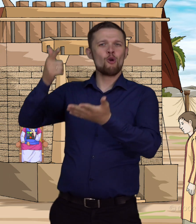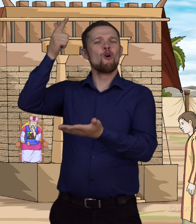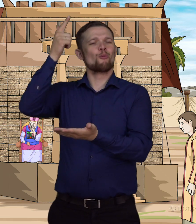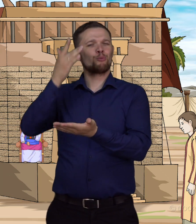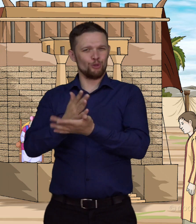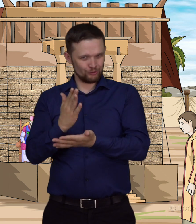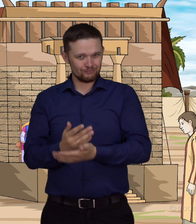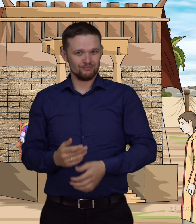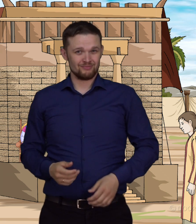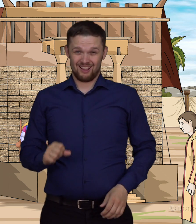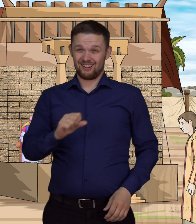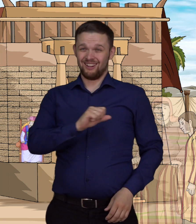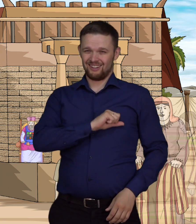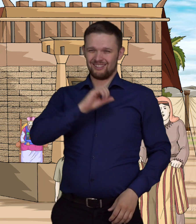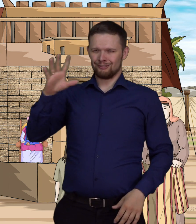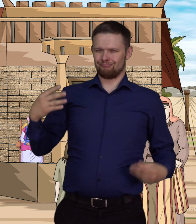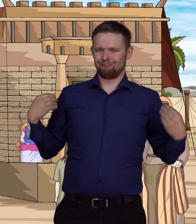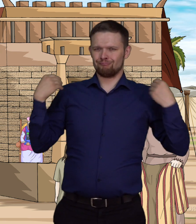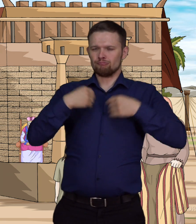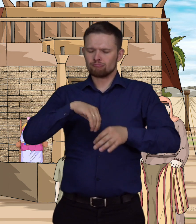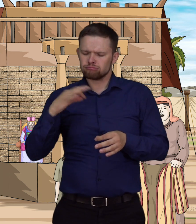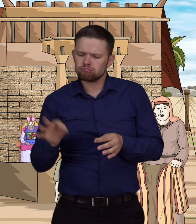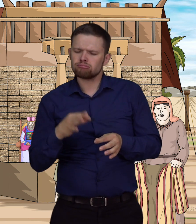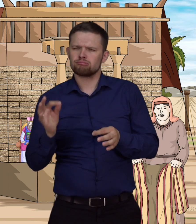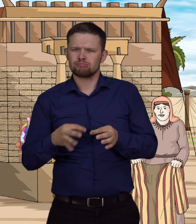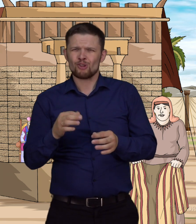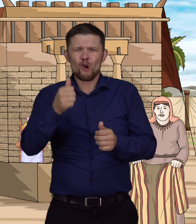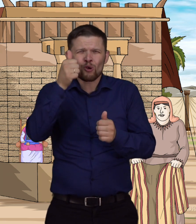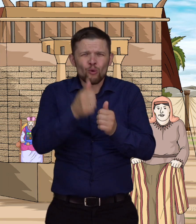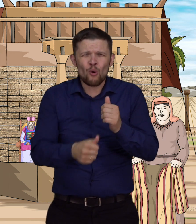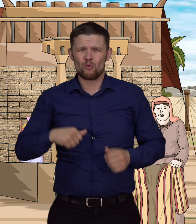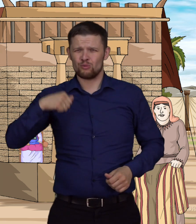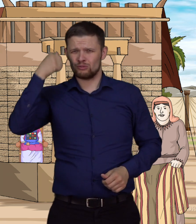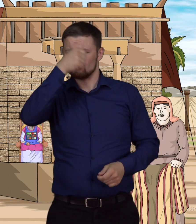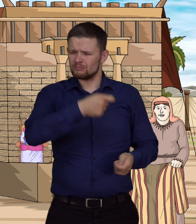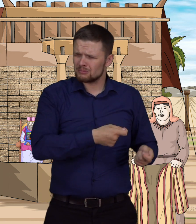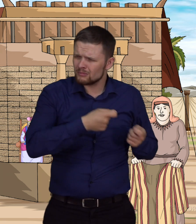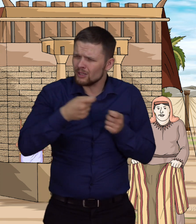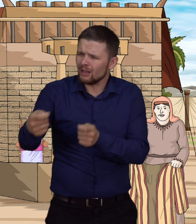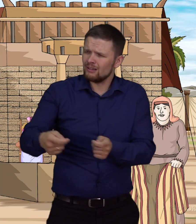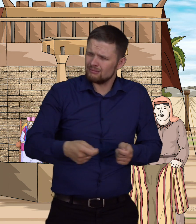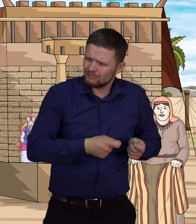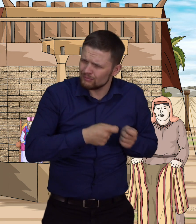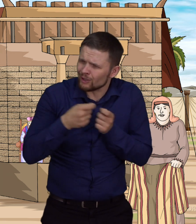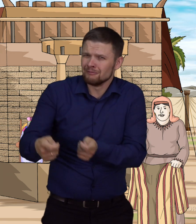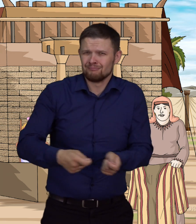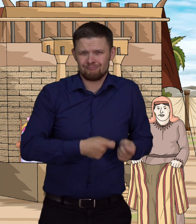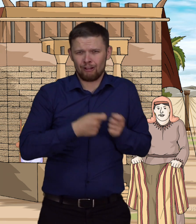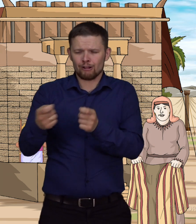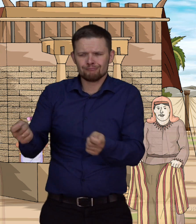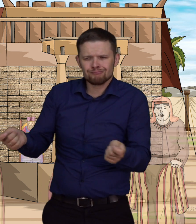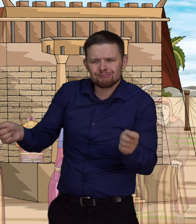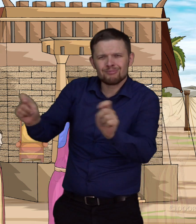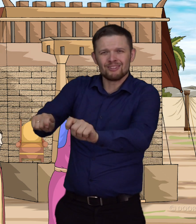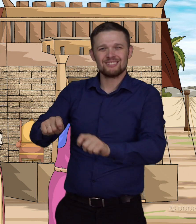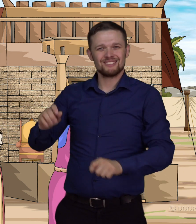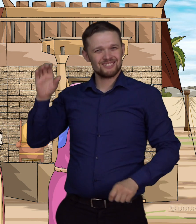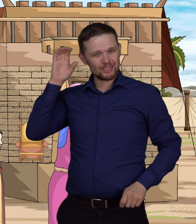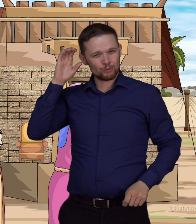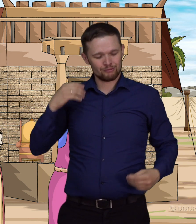Each year his mother would make him a little robe and bring it to him when she went with her husband to offer the annual sacrifice.